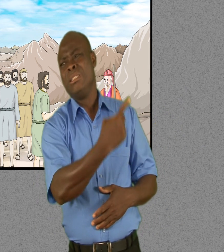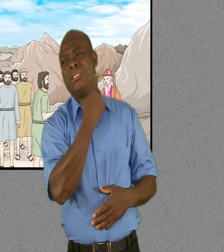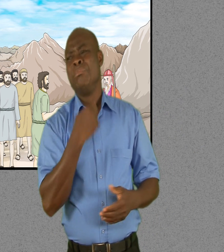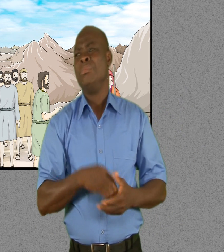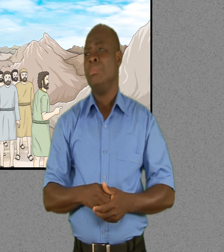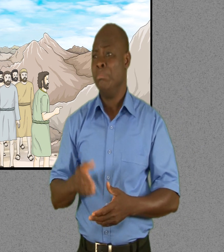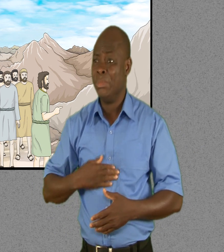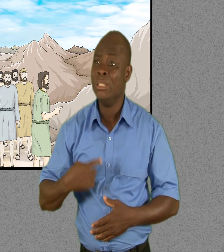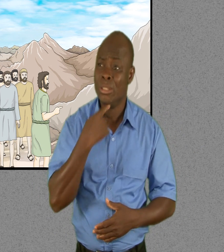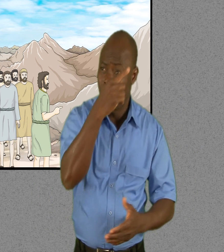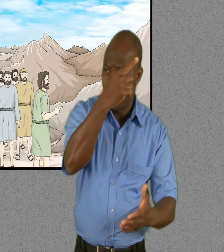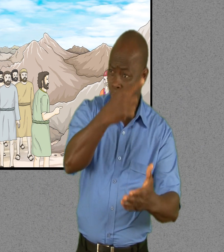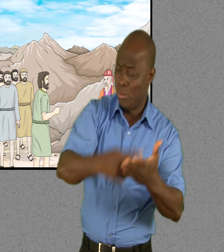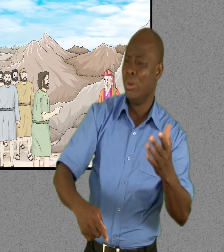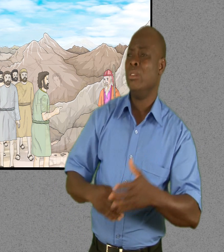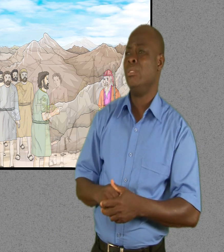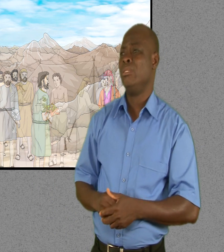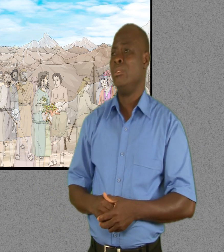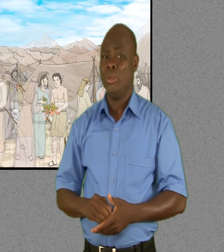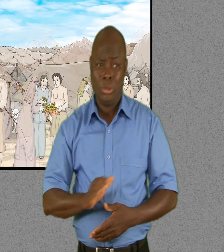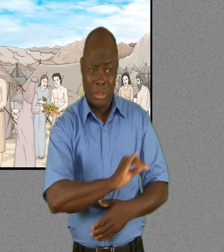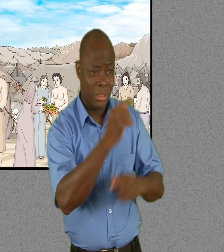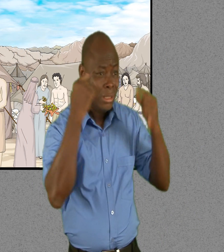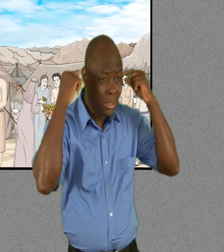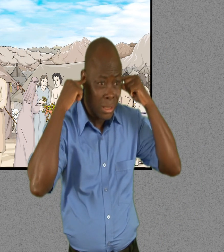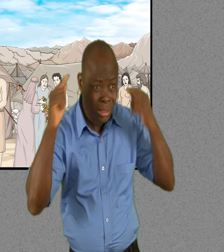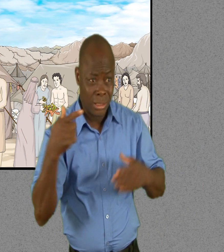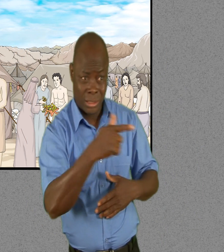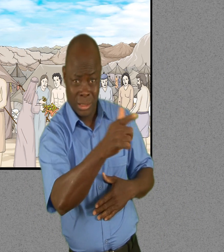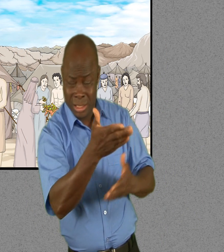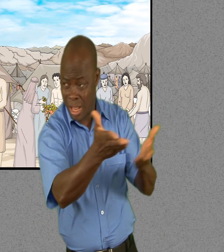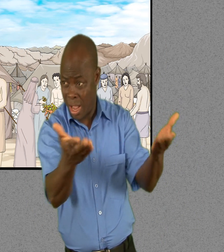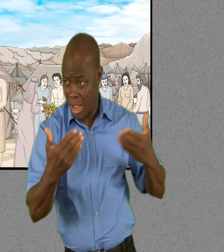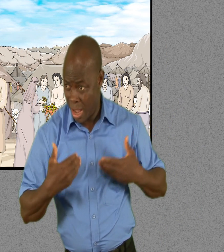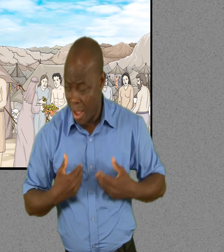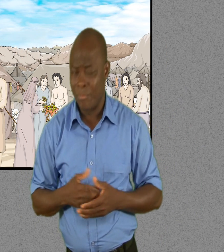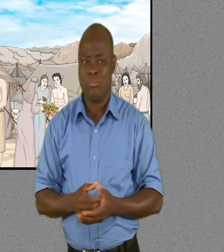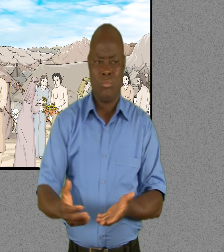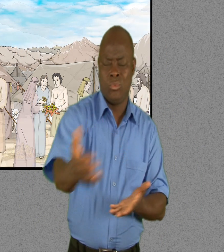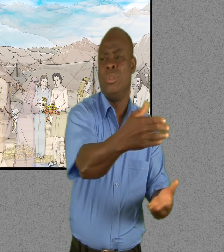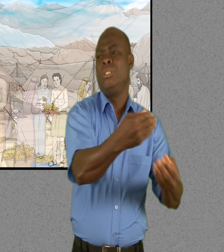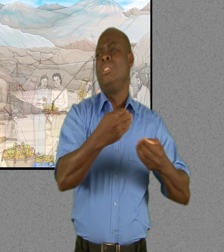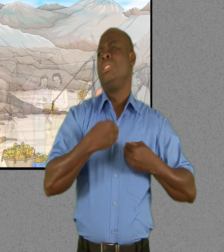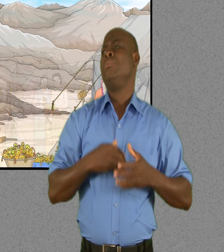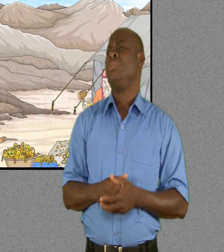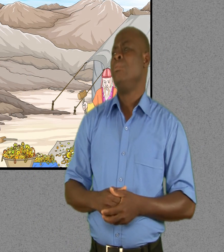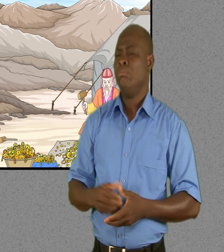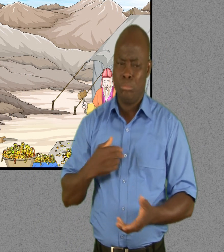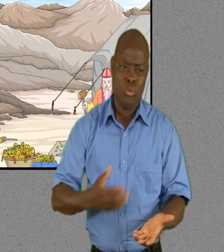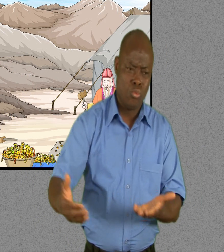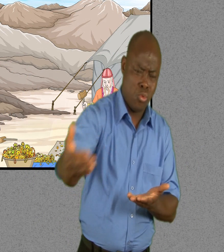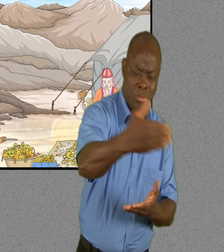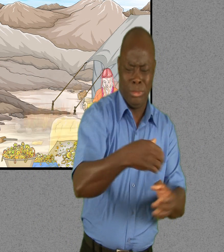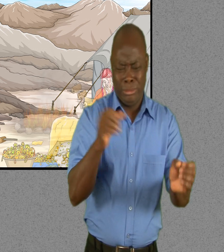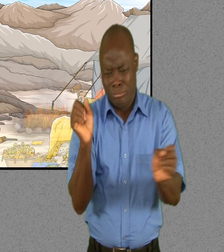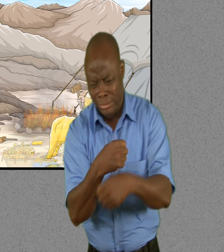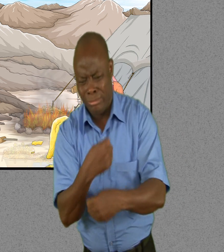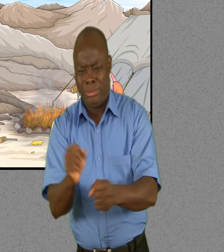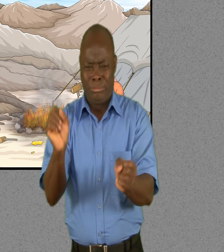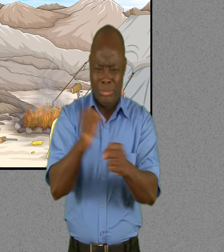So I said to them, ‘Whoever has gold, let him take it off,’ and they gave it to me.